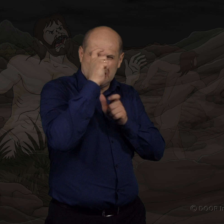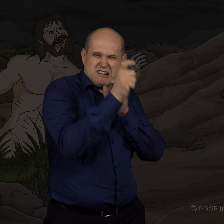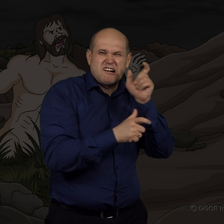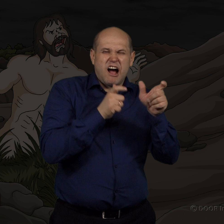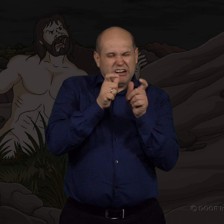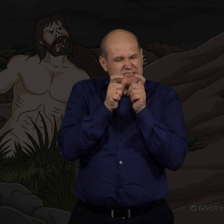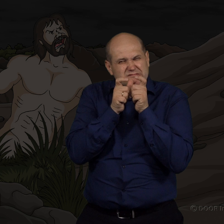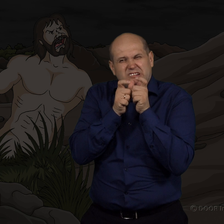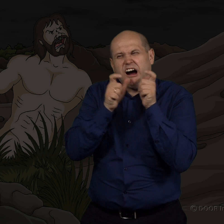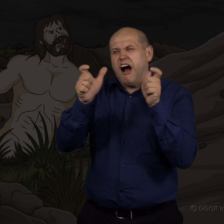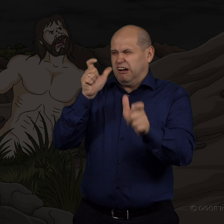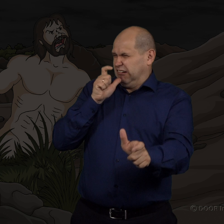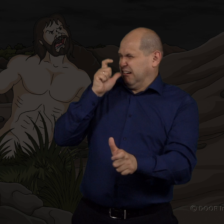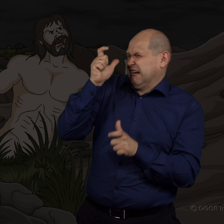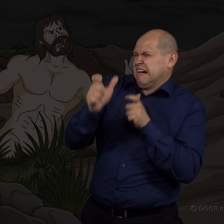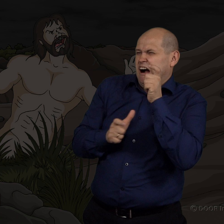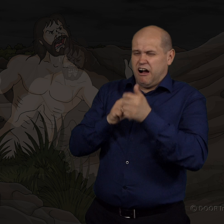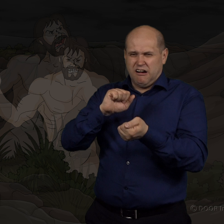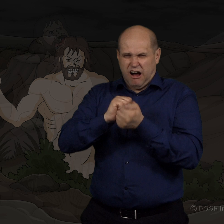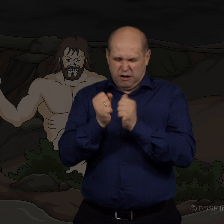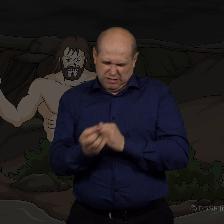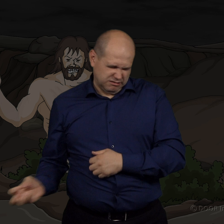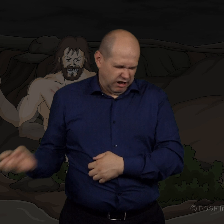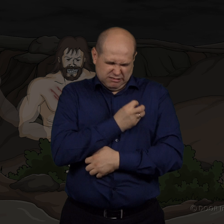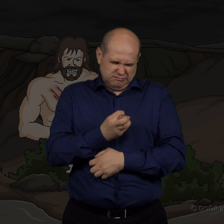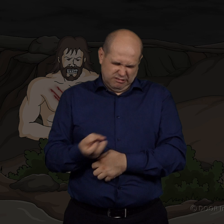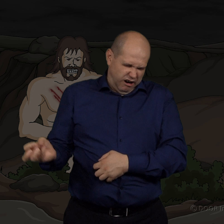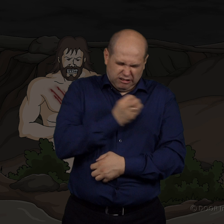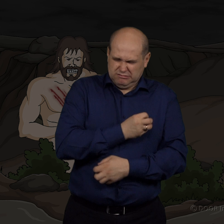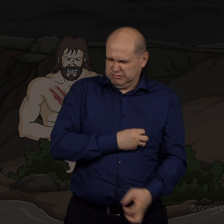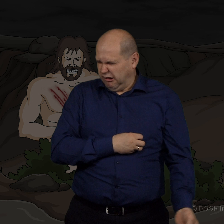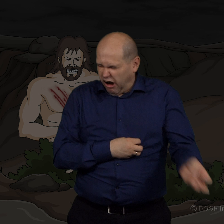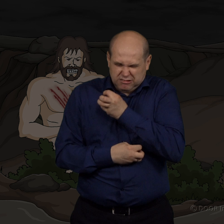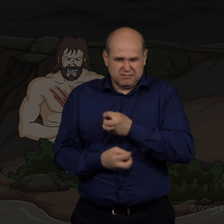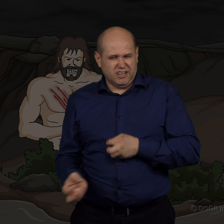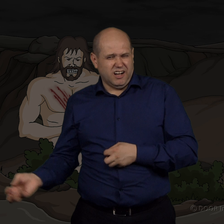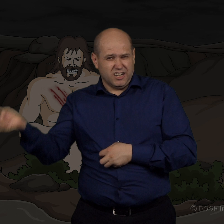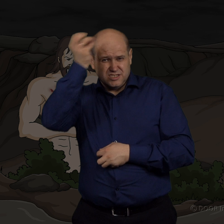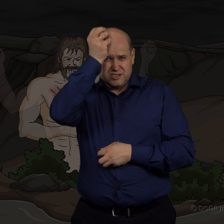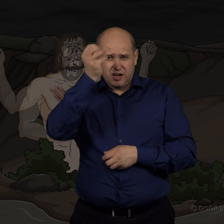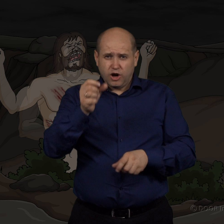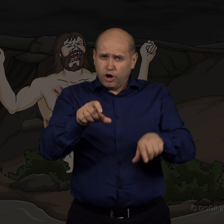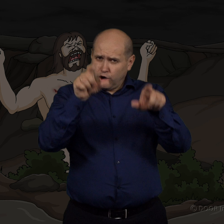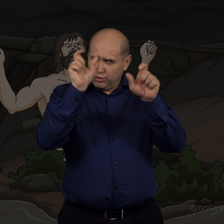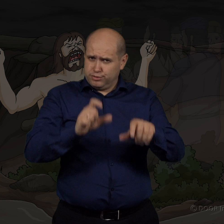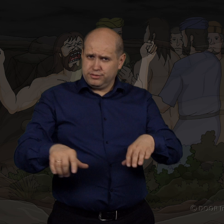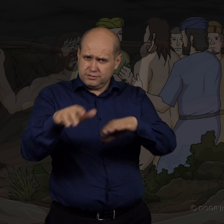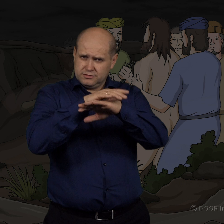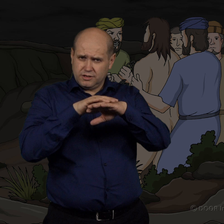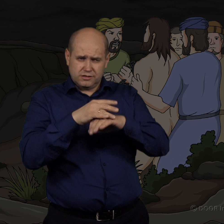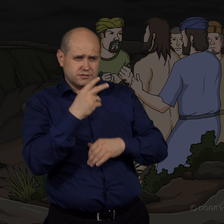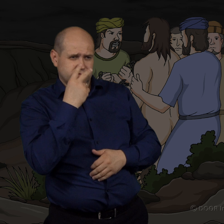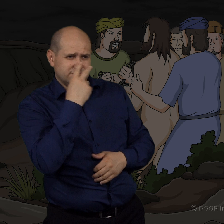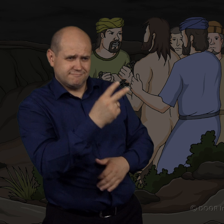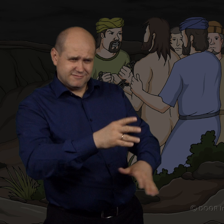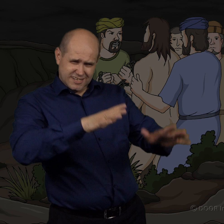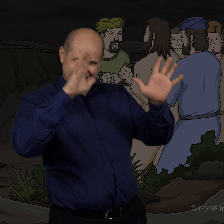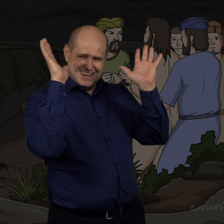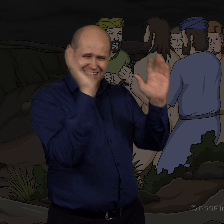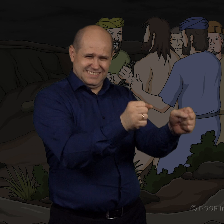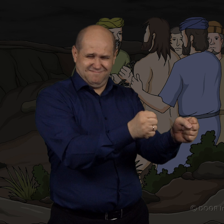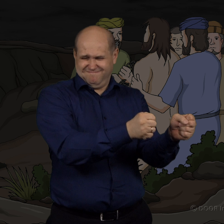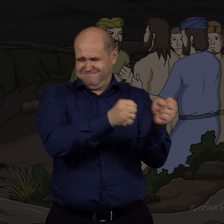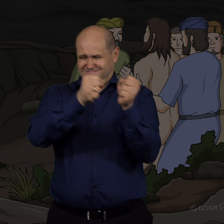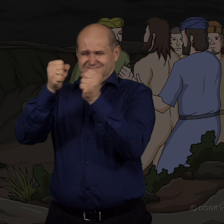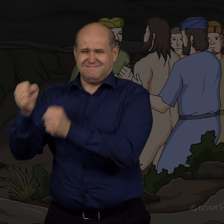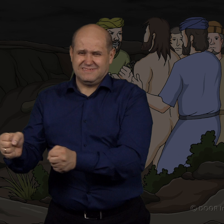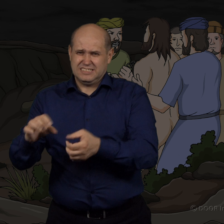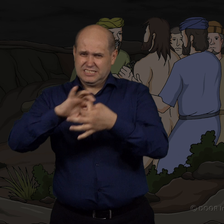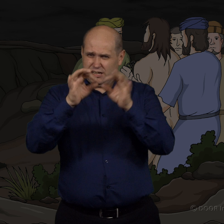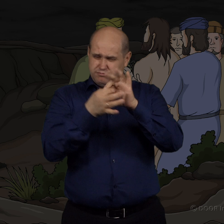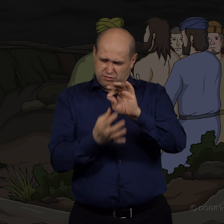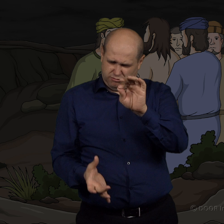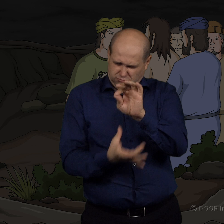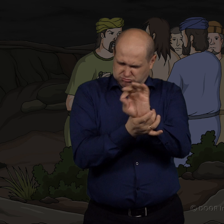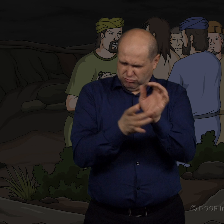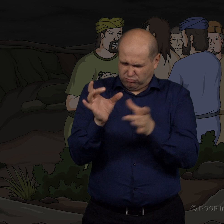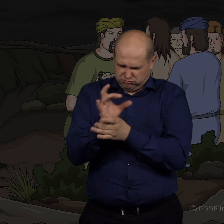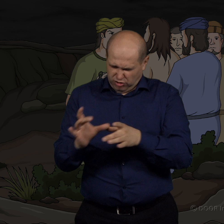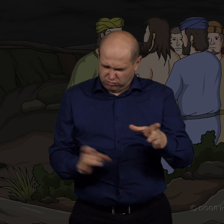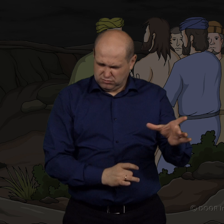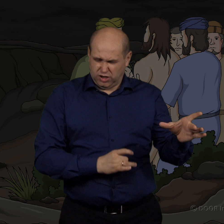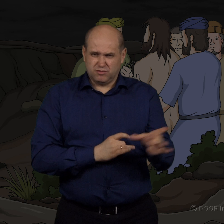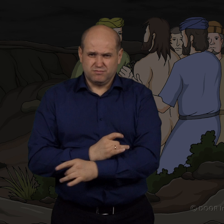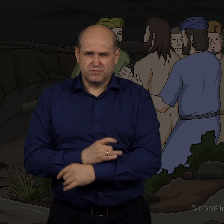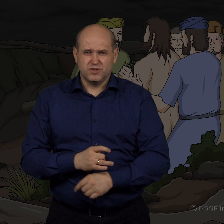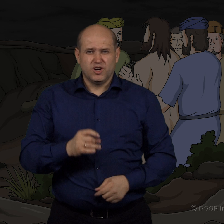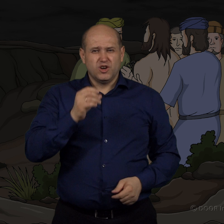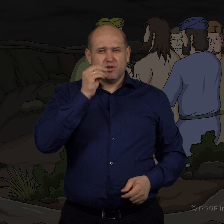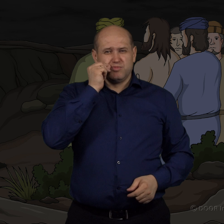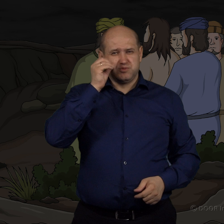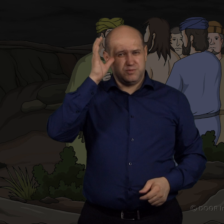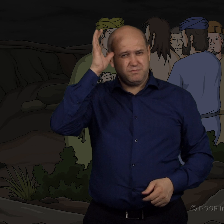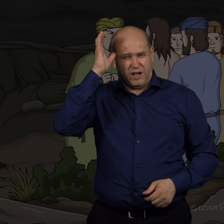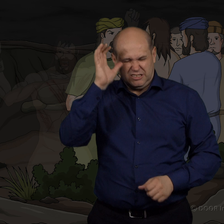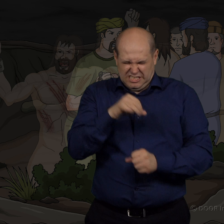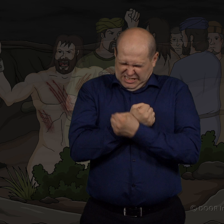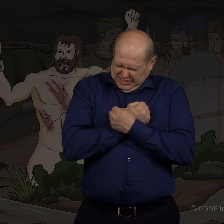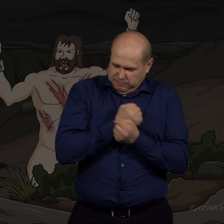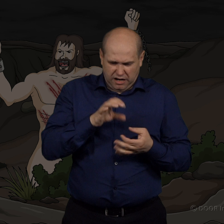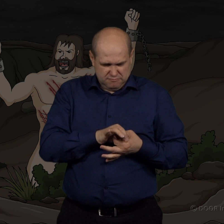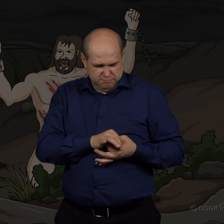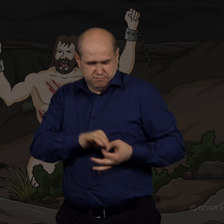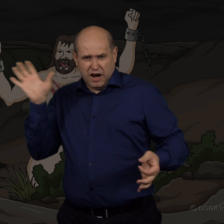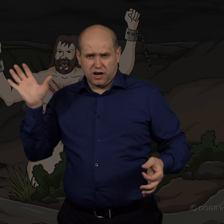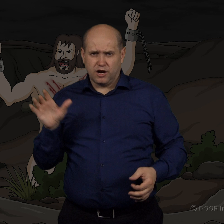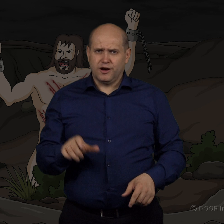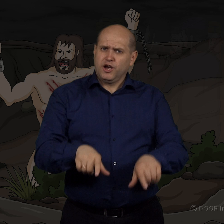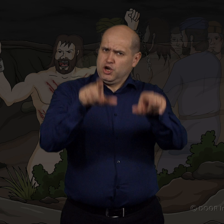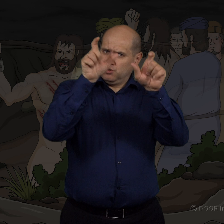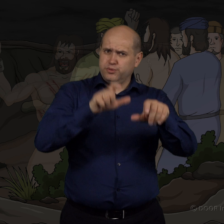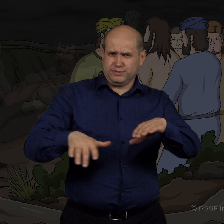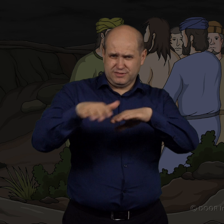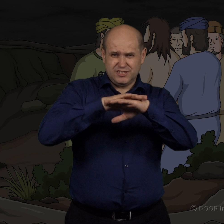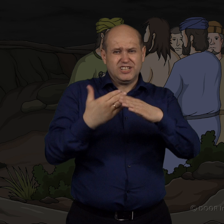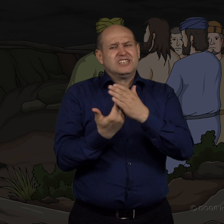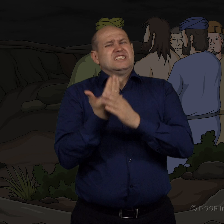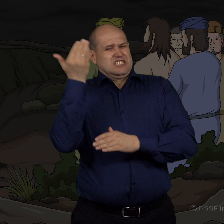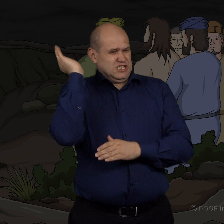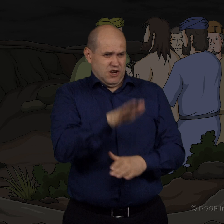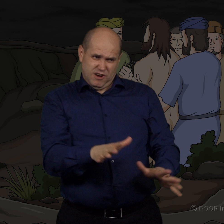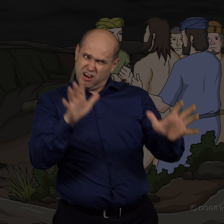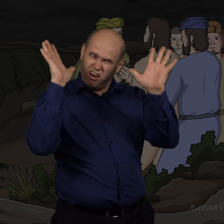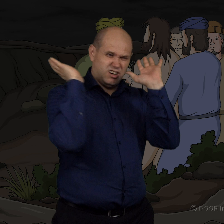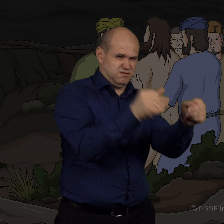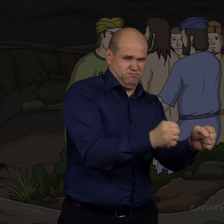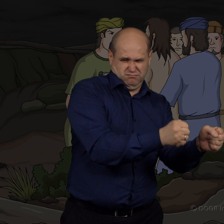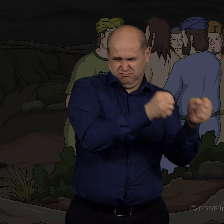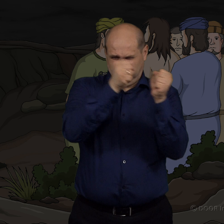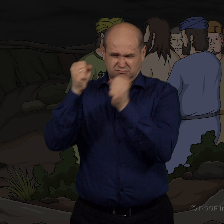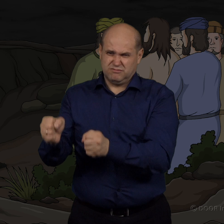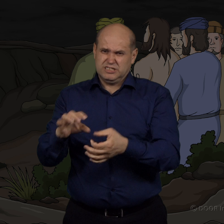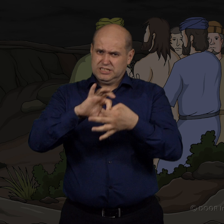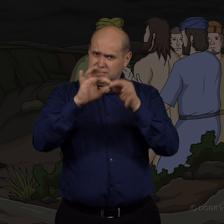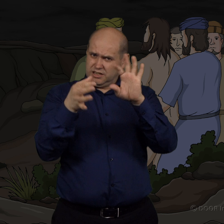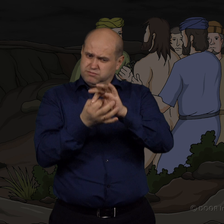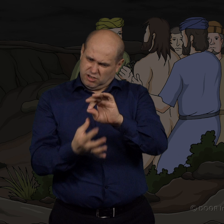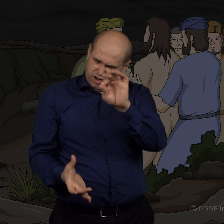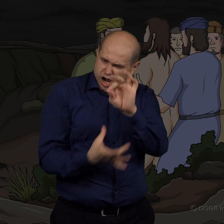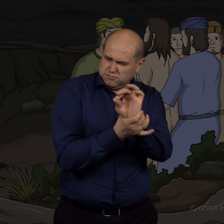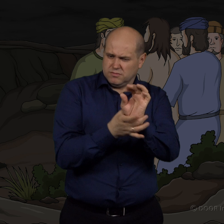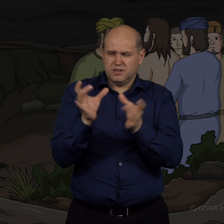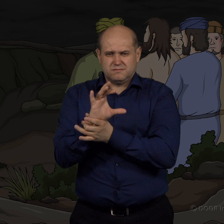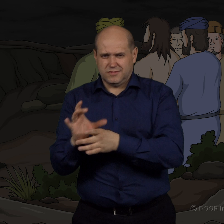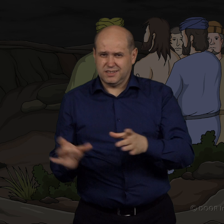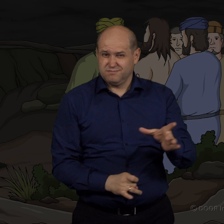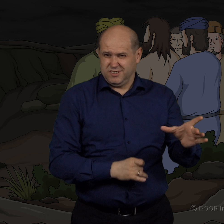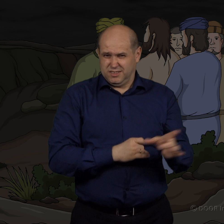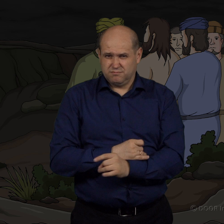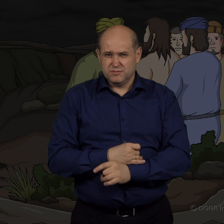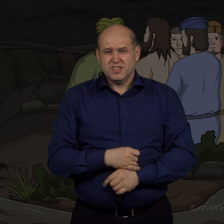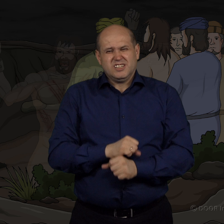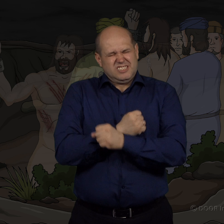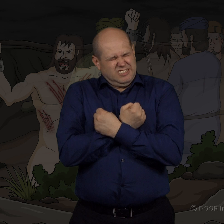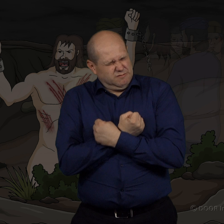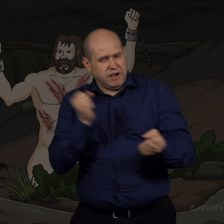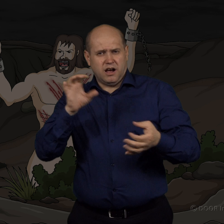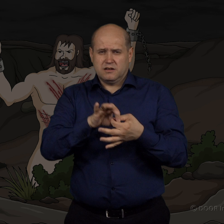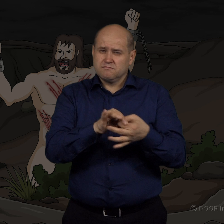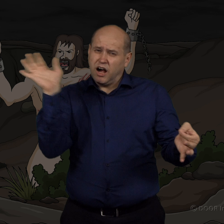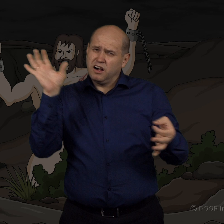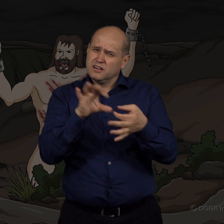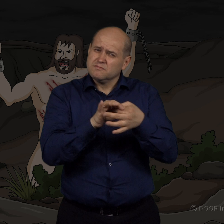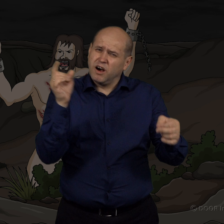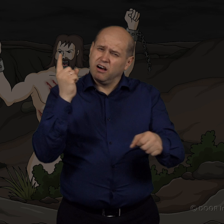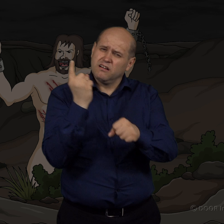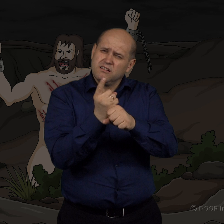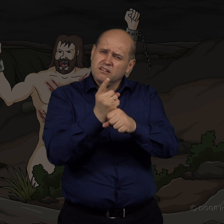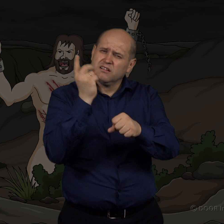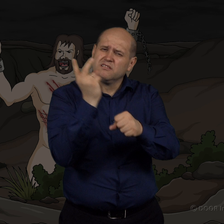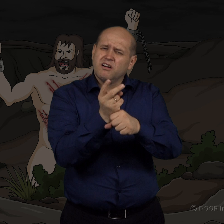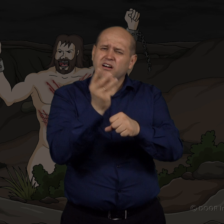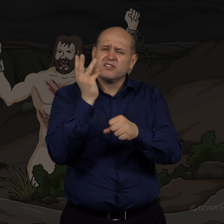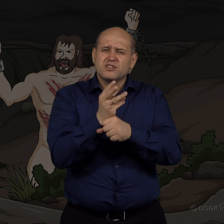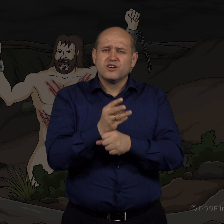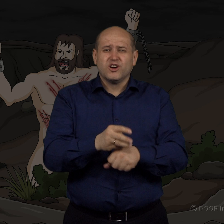Though he was often bound with chains and shackles, he had broken the chains and shattered the shackles.